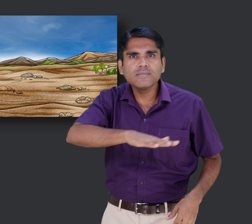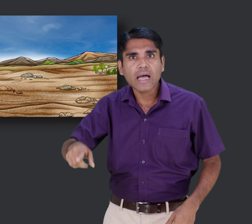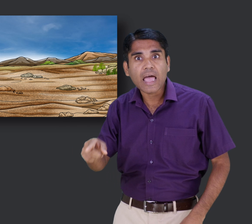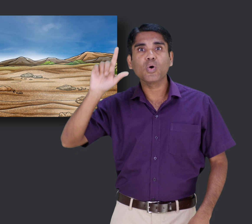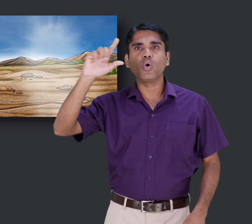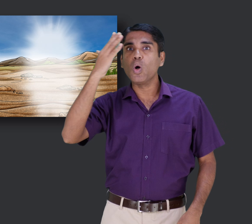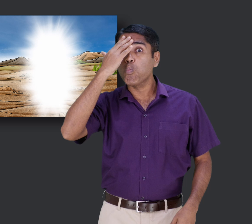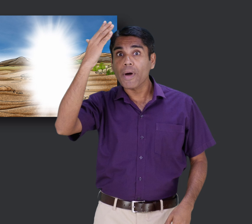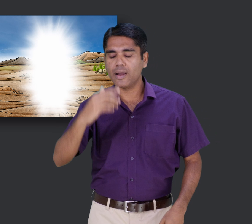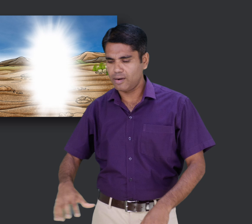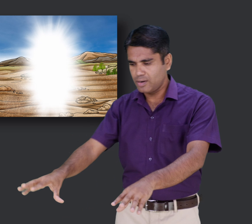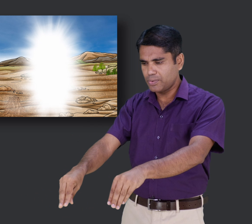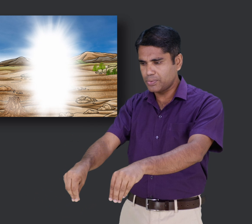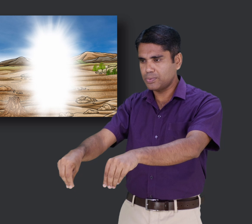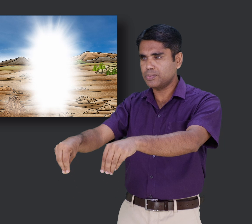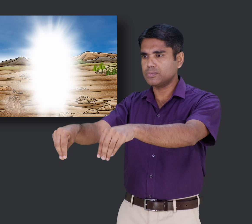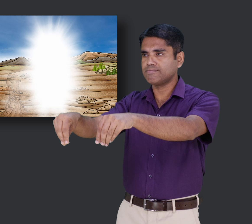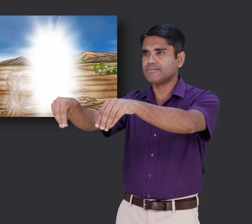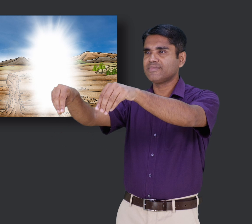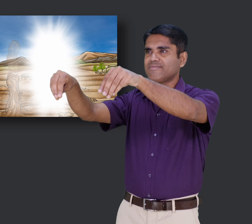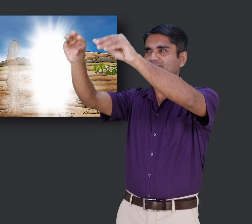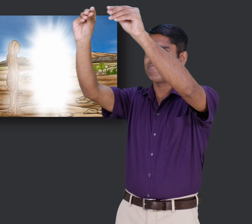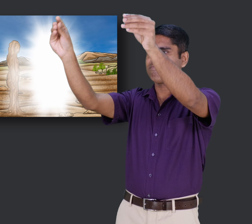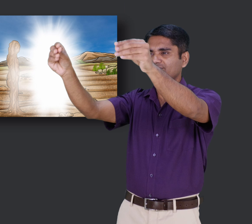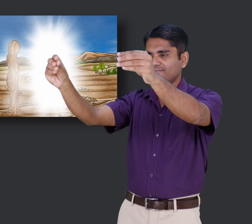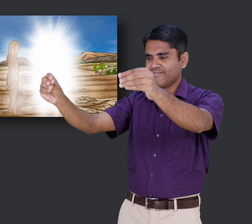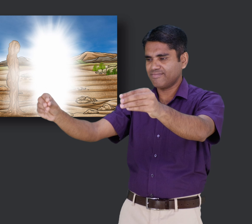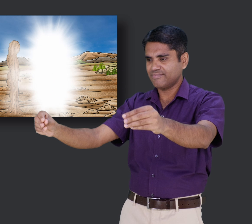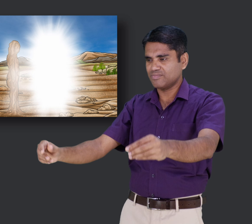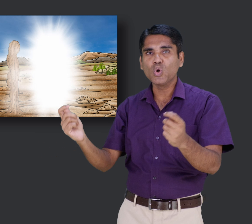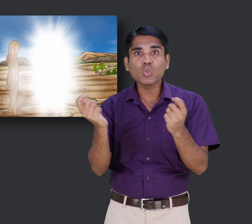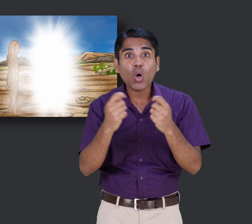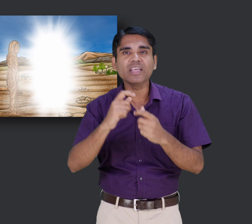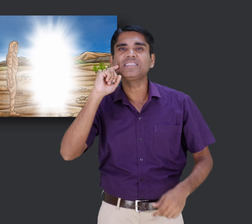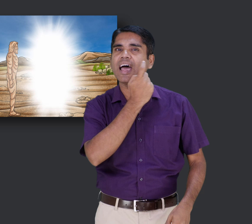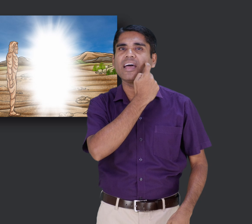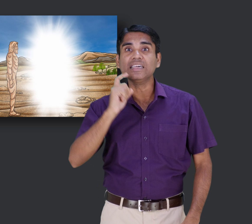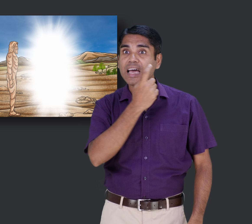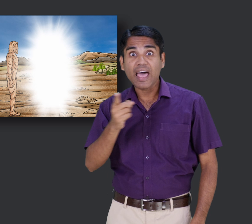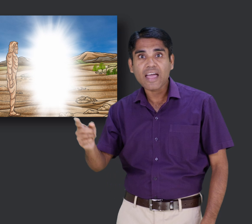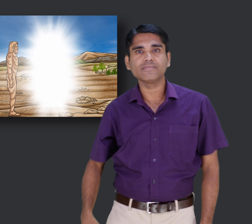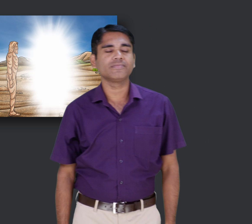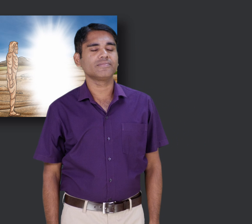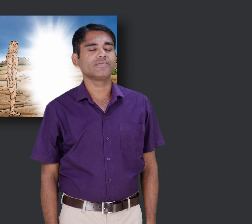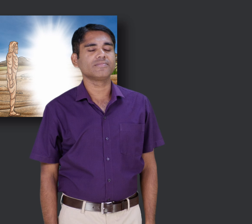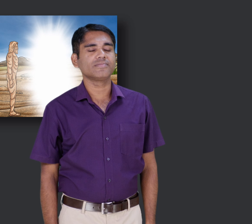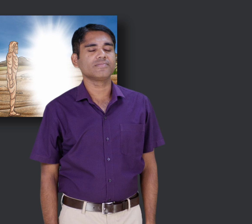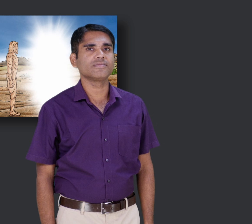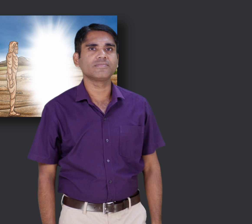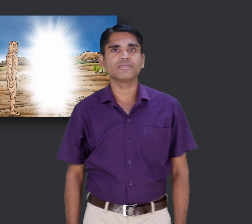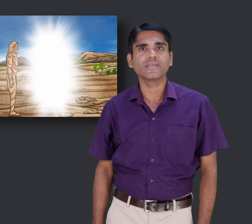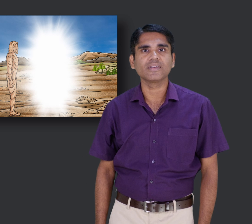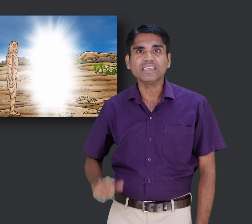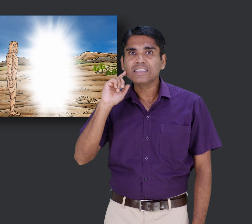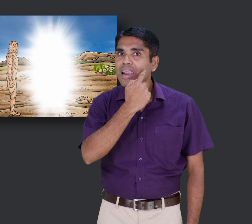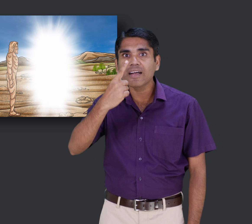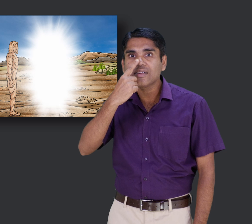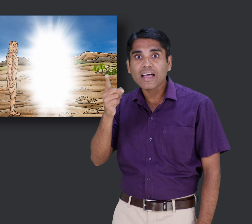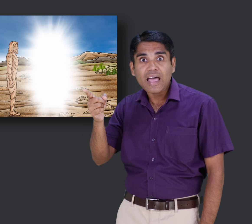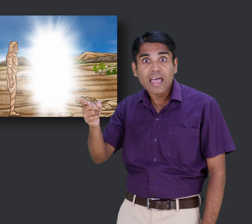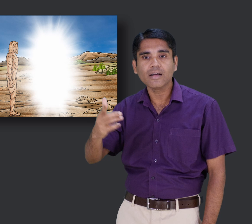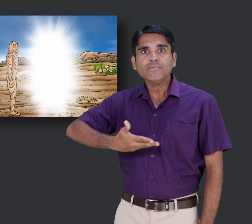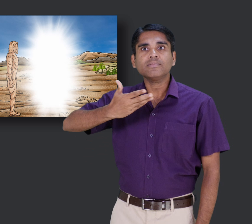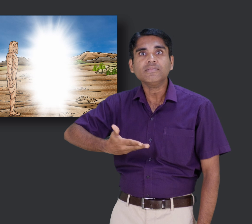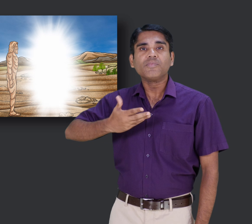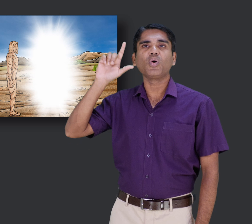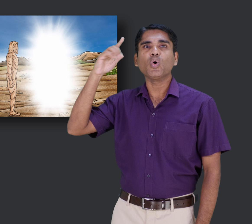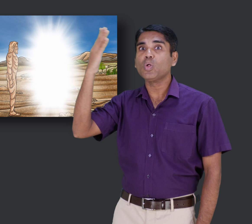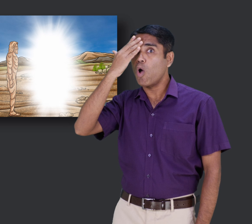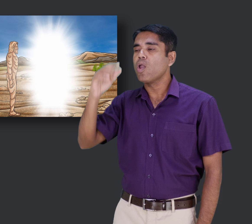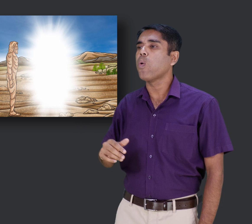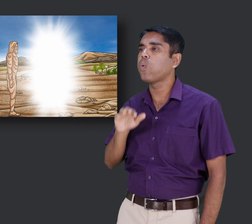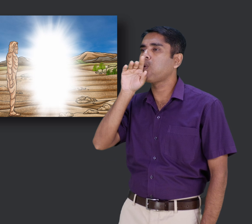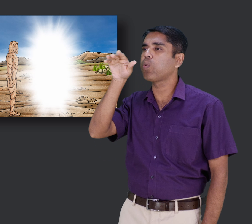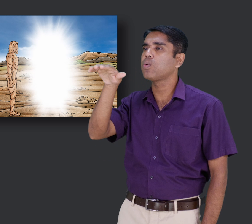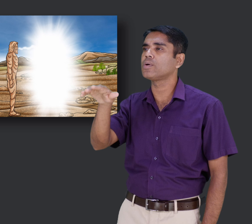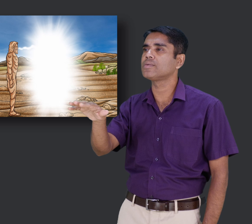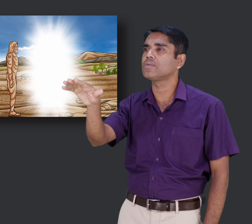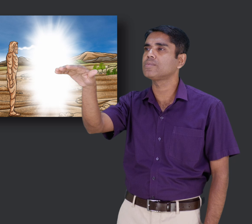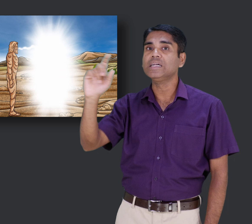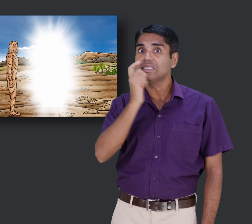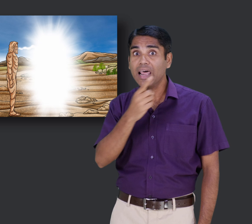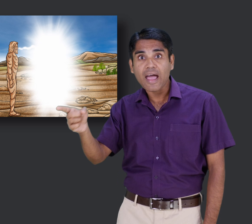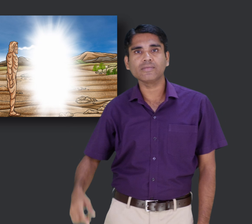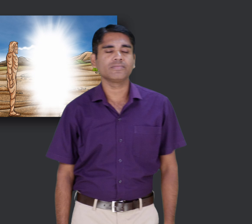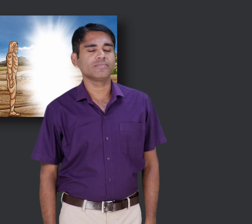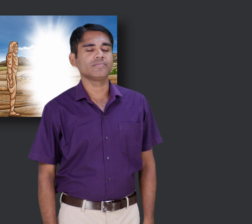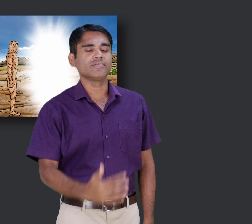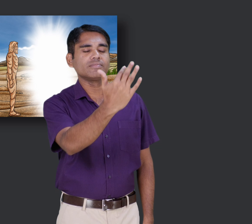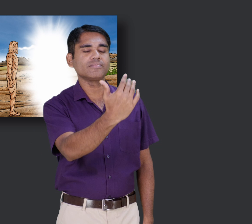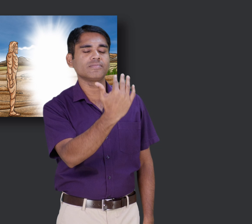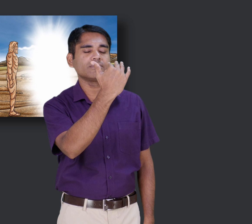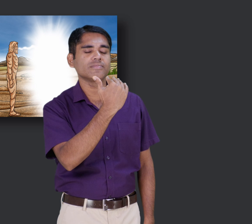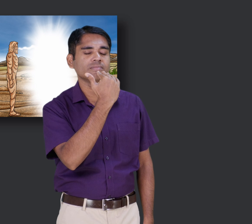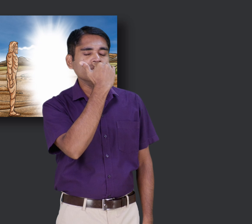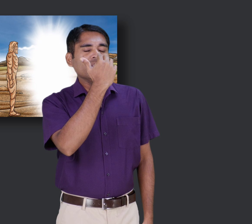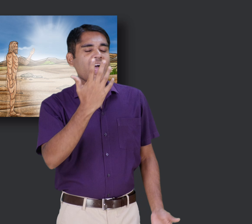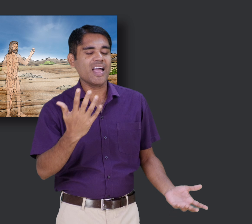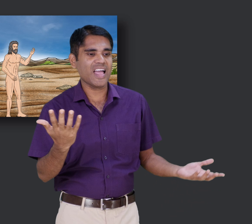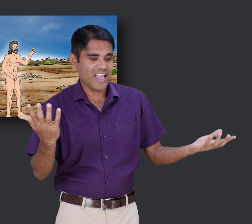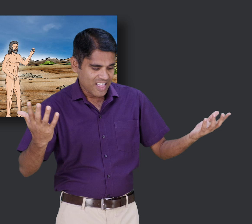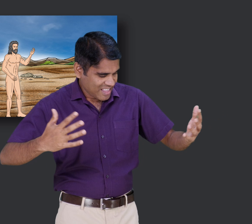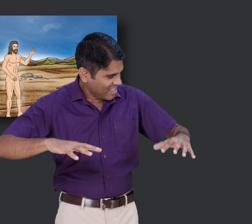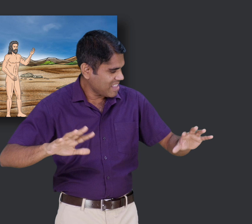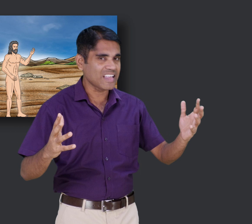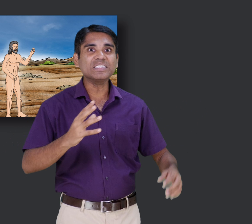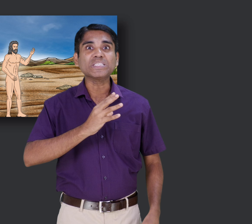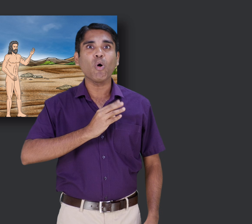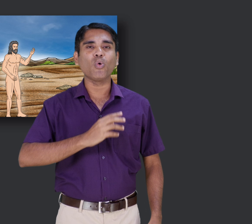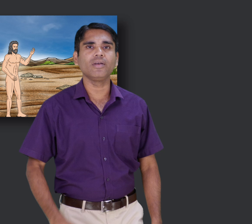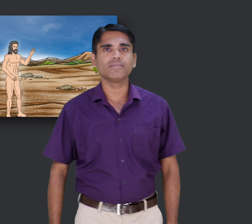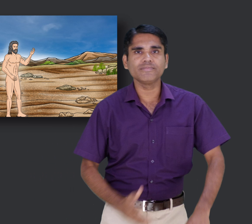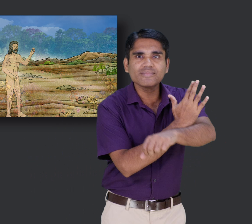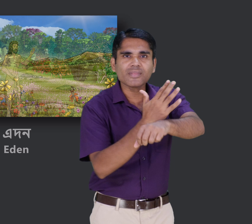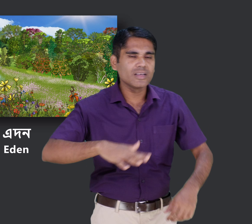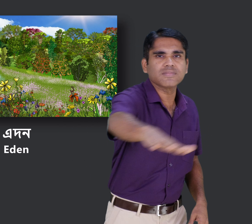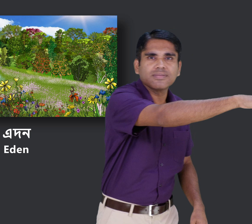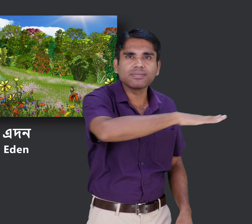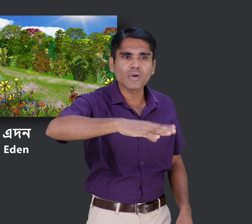Then the LORD God formed man from the dust of the ground and breathed the breath of life into his nostrils, and the man became a living being.